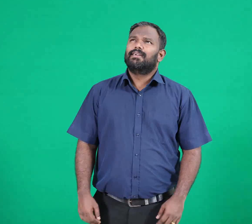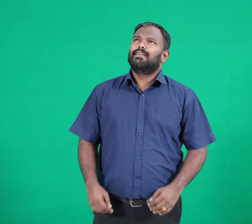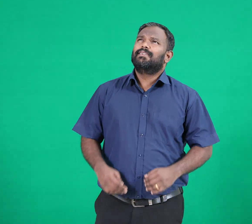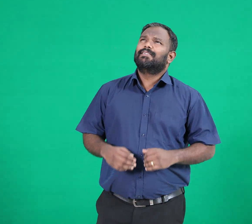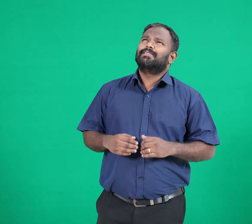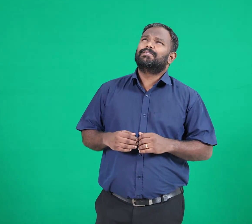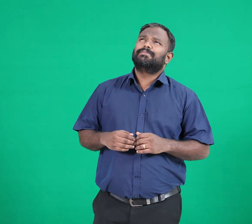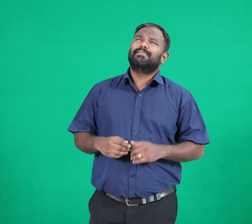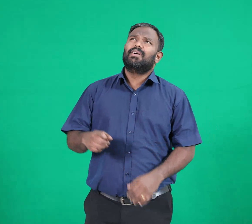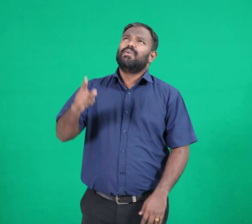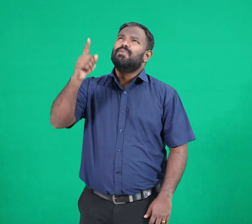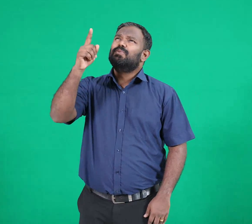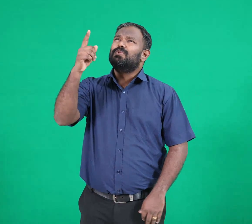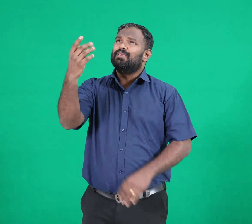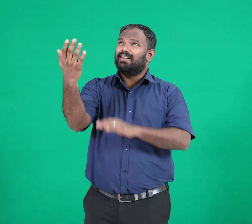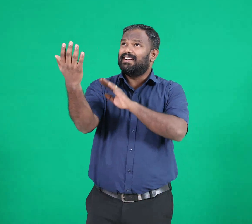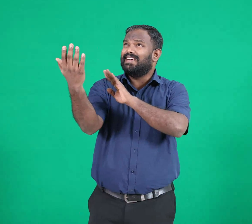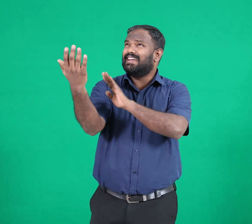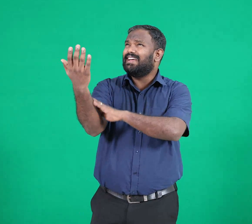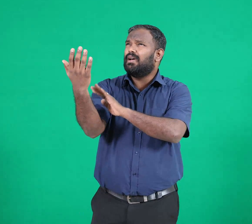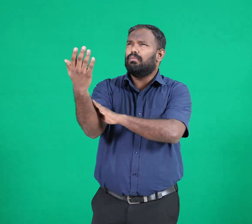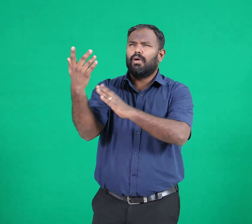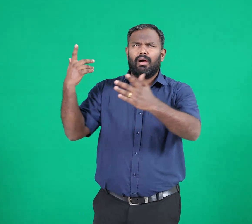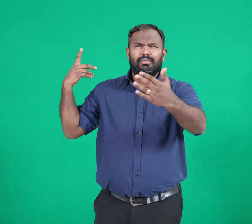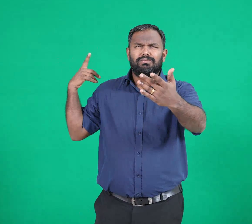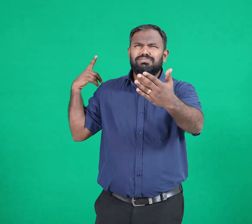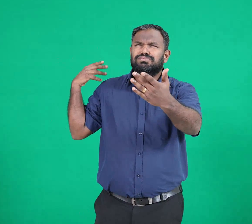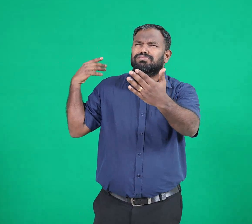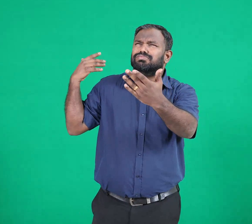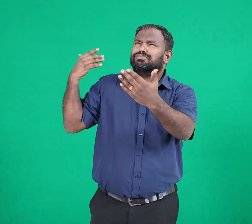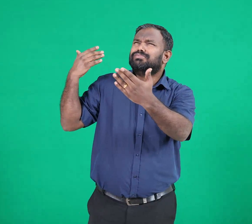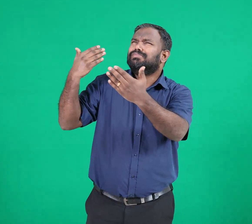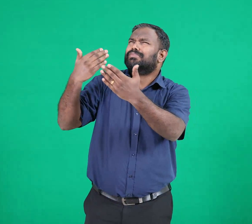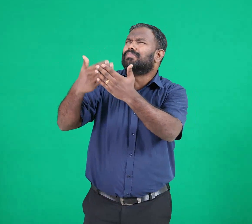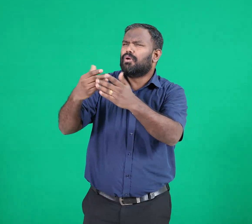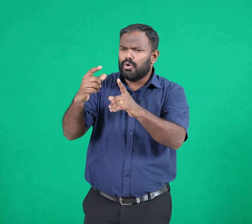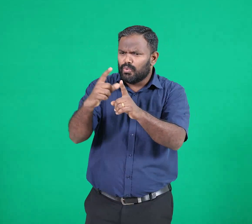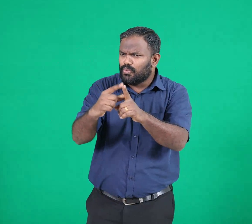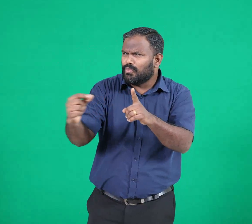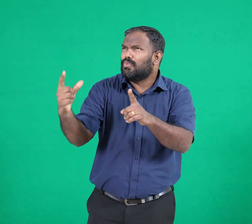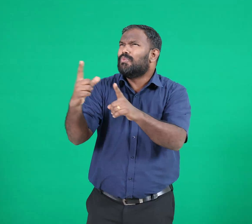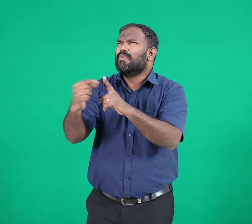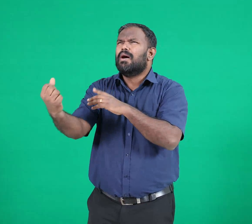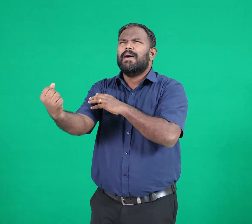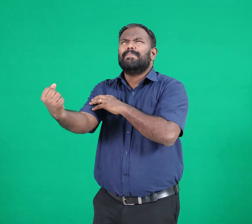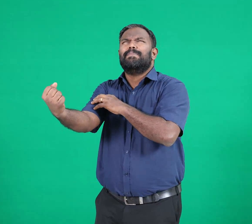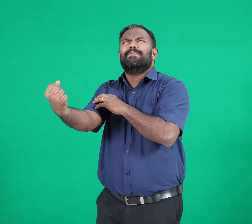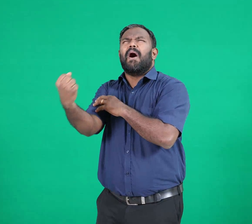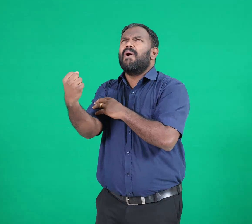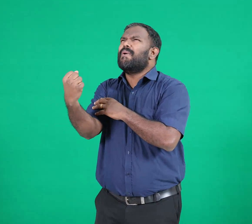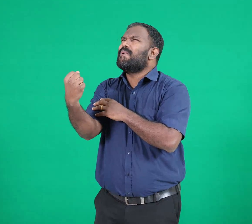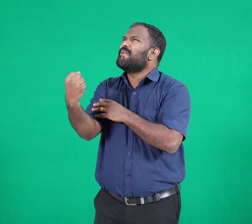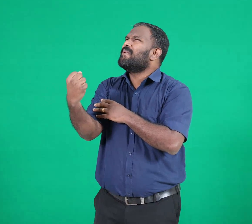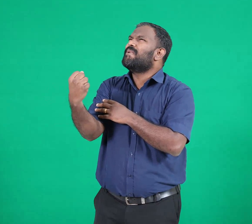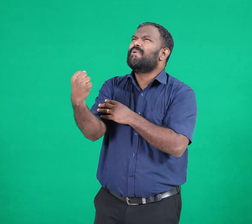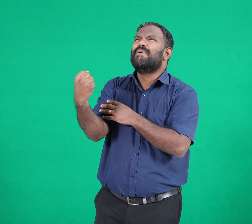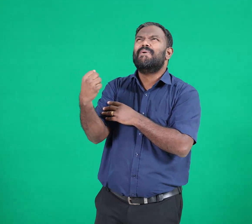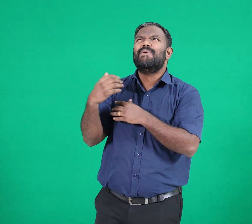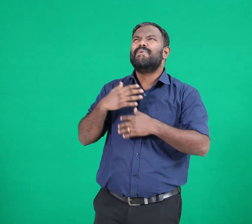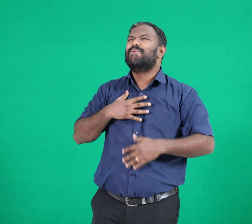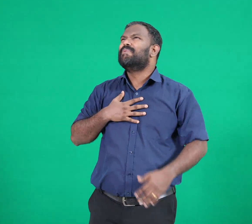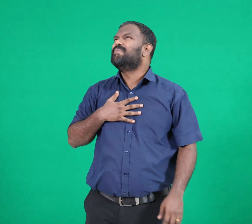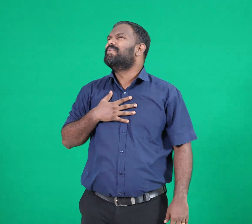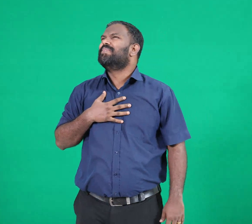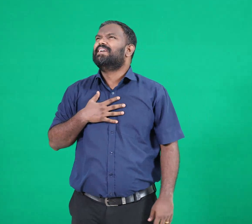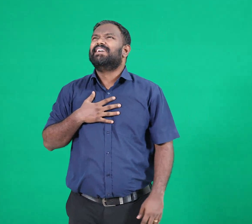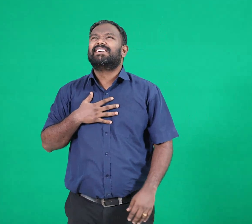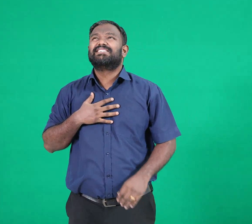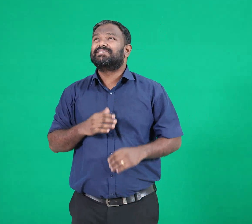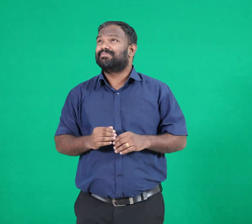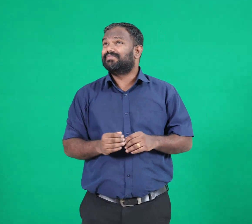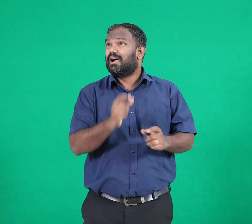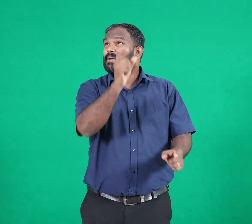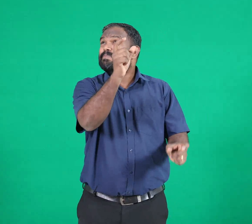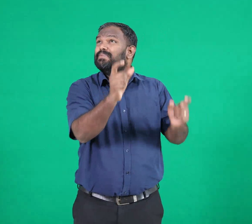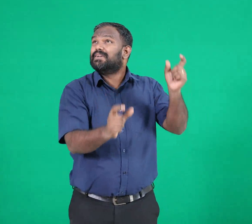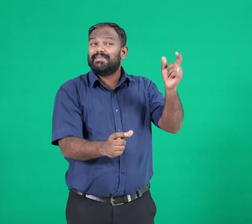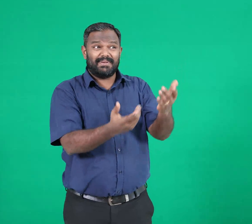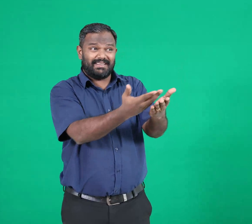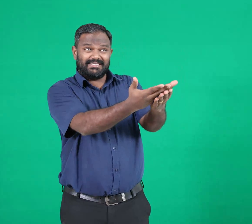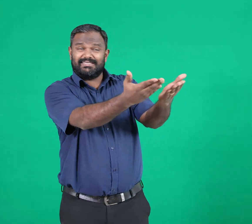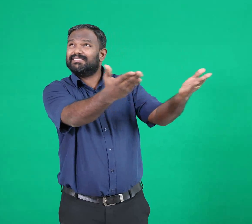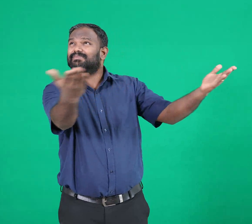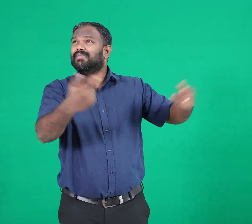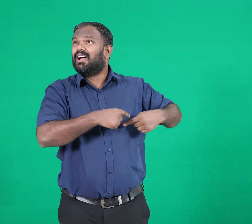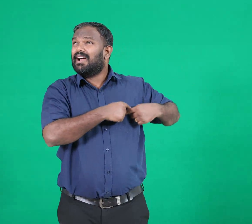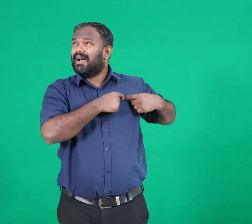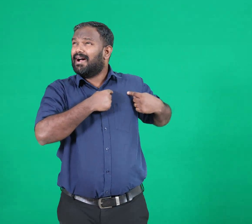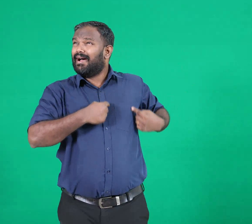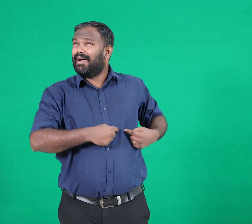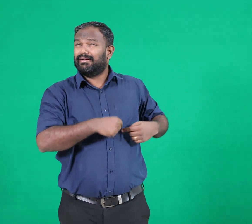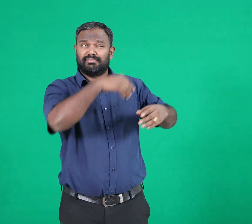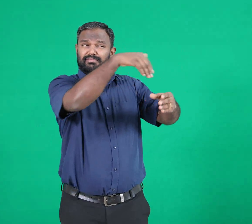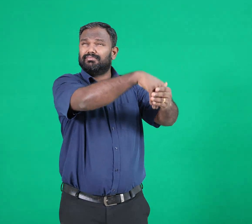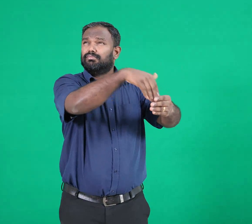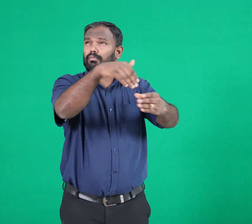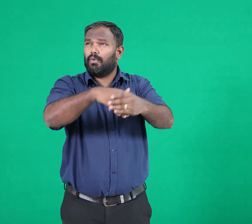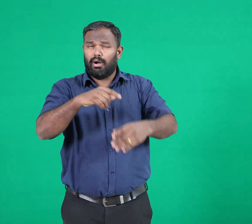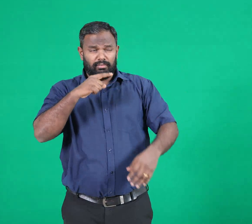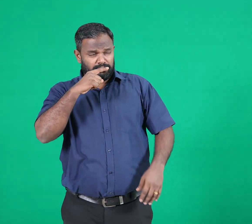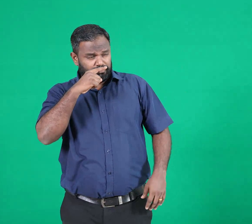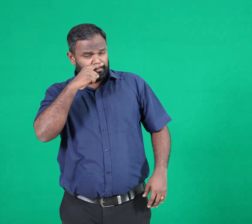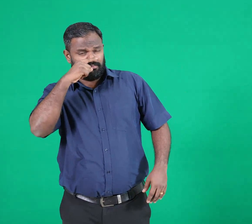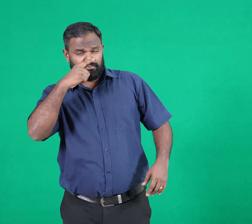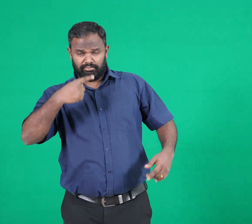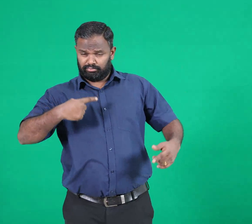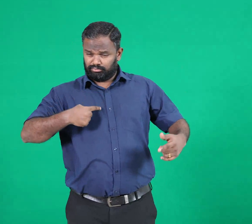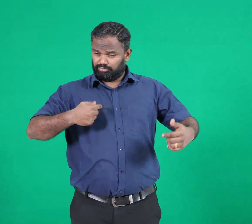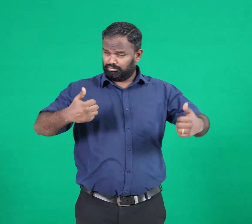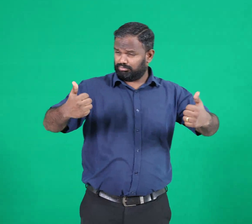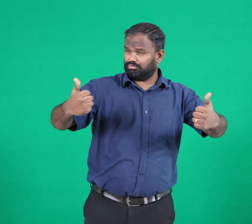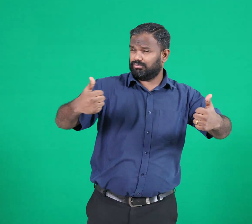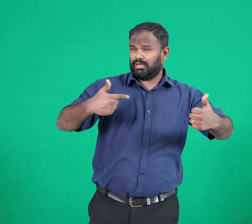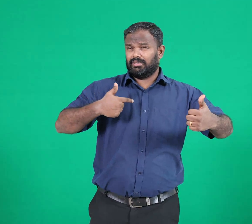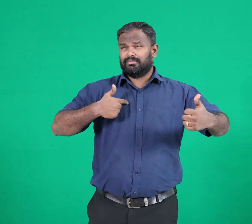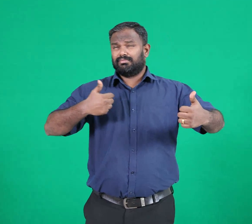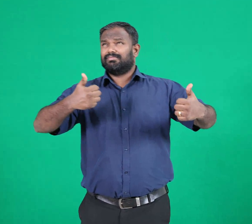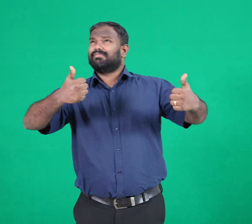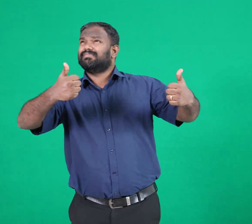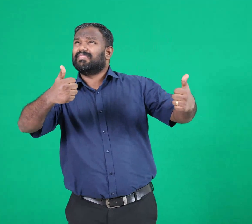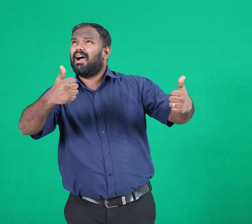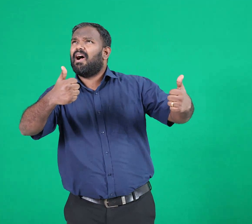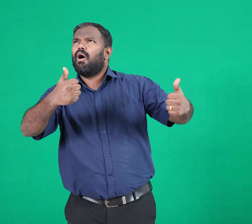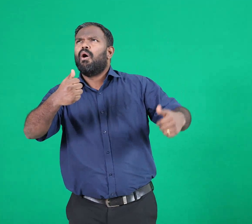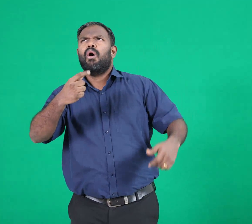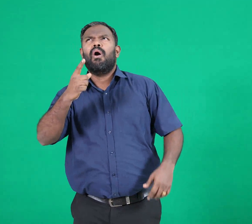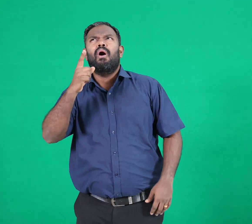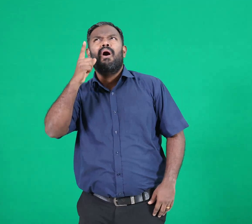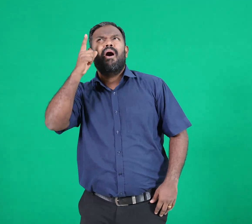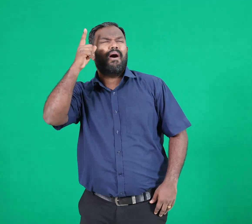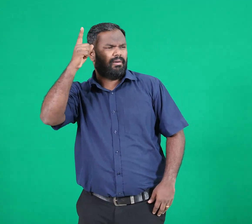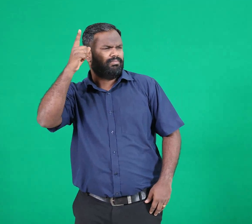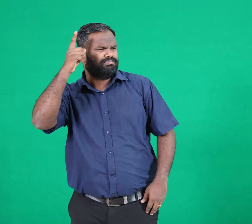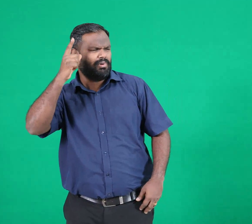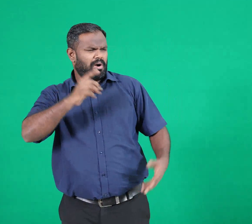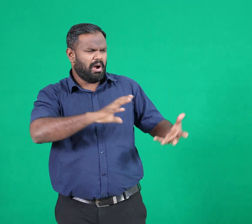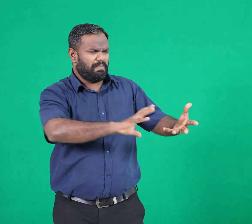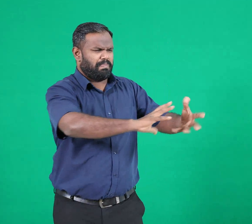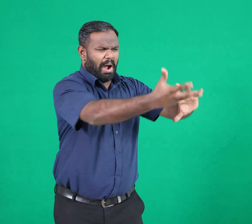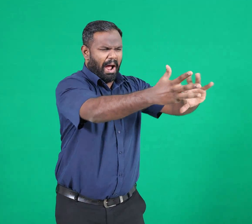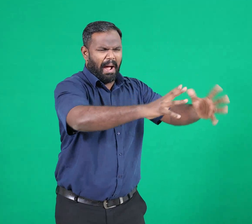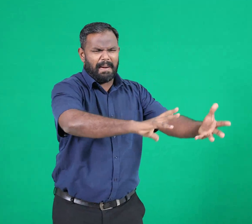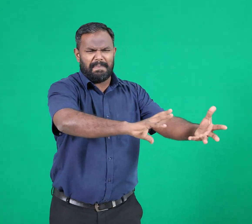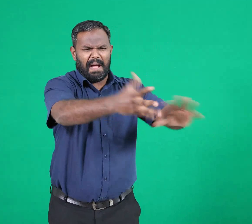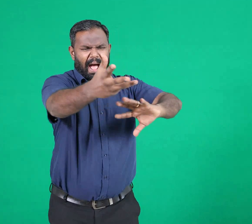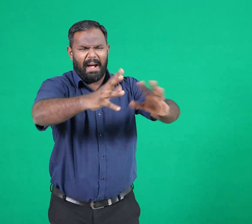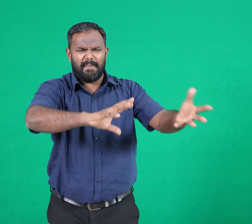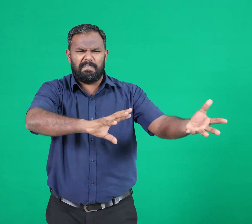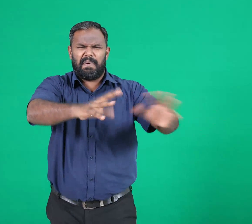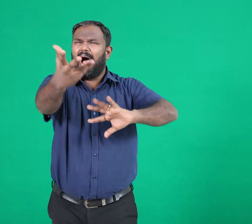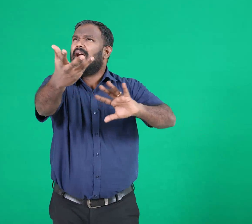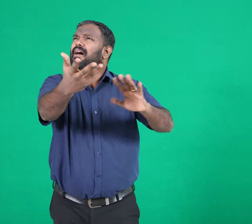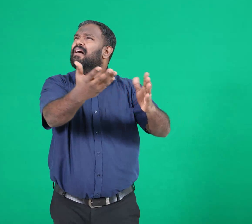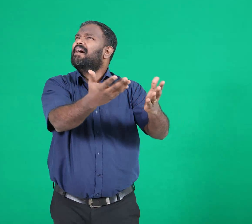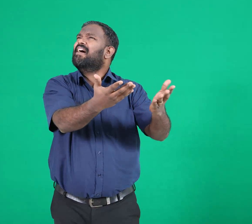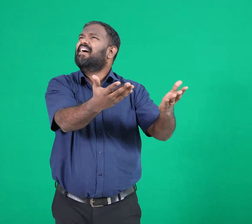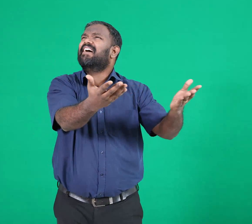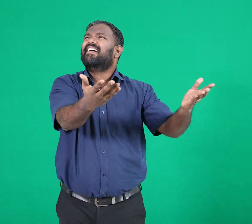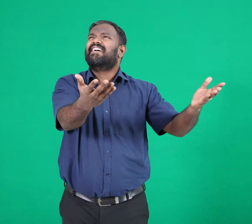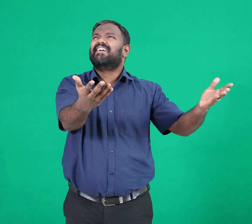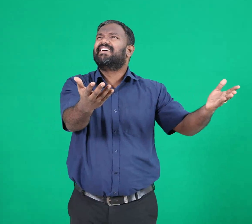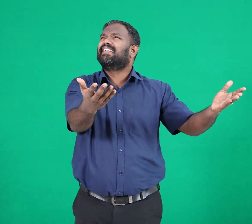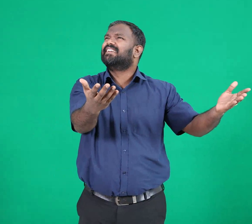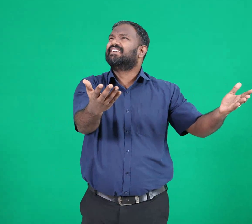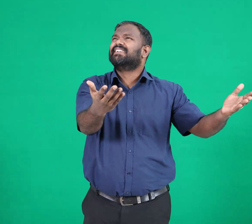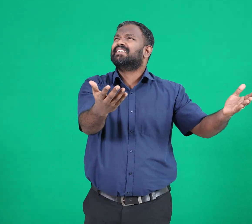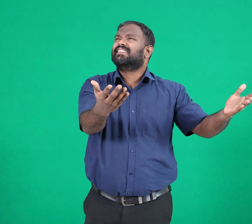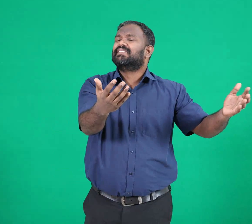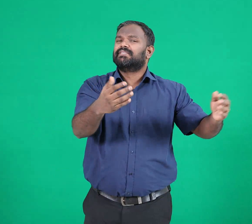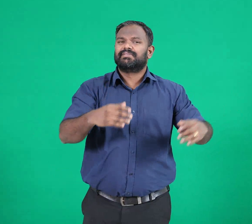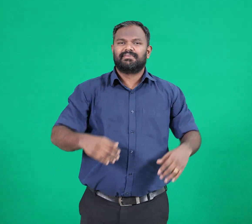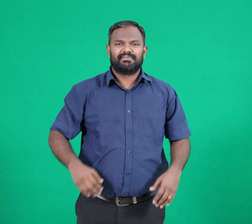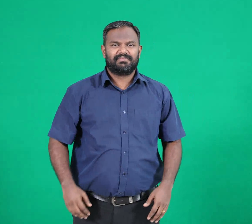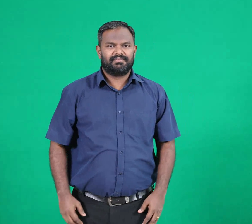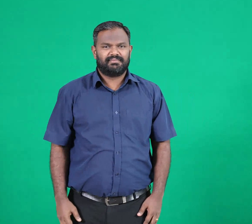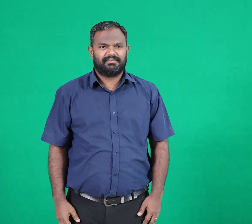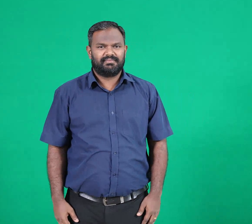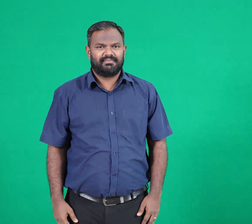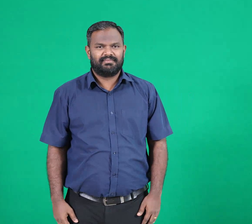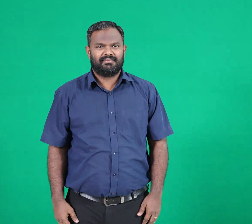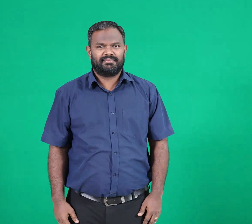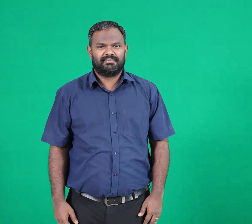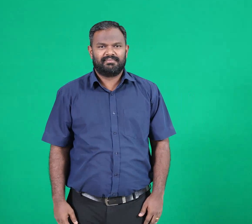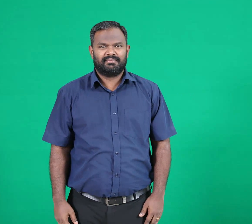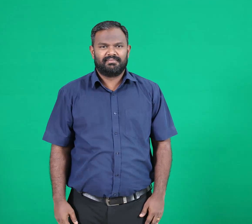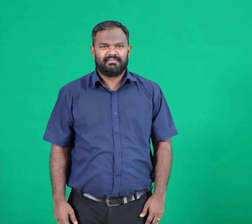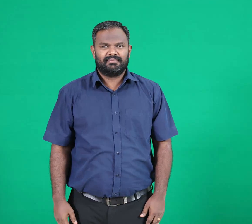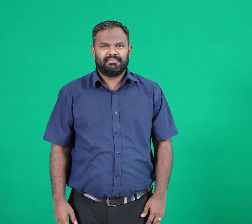He has performed mighty deeds with His arm; He has scattered those who are proud in the thoughts of their hearts.